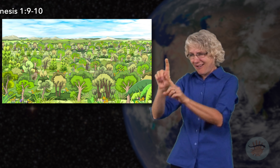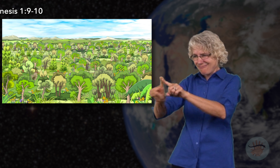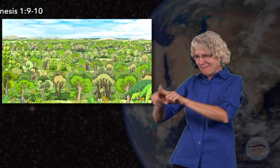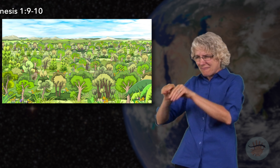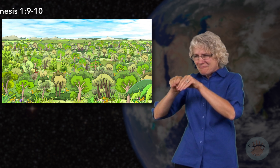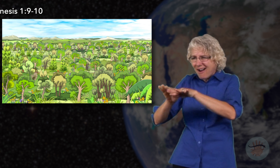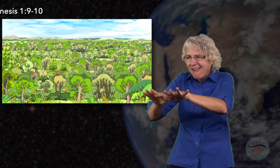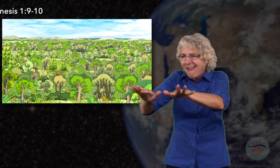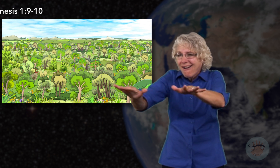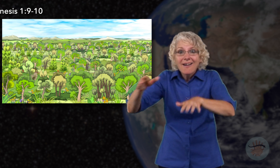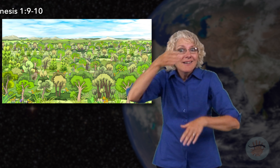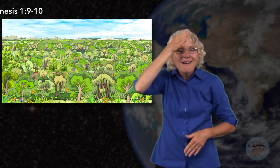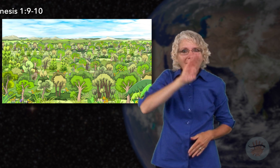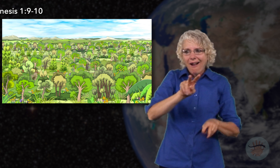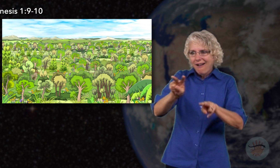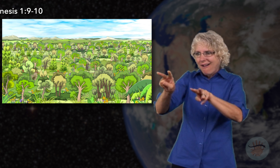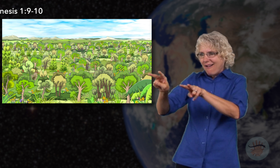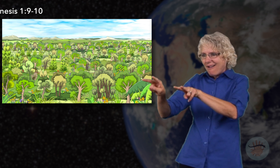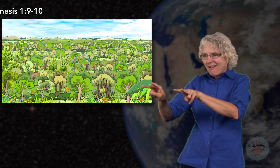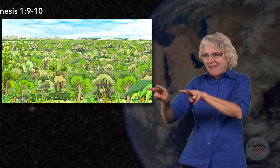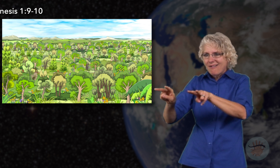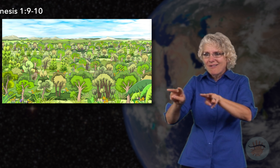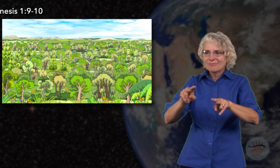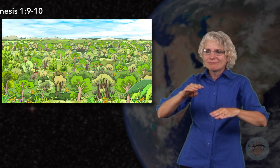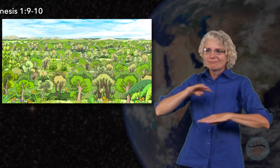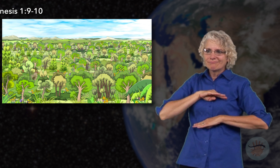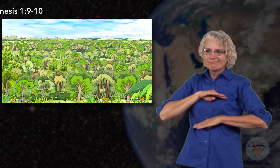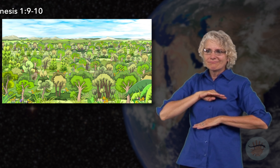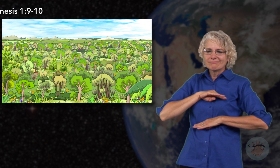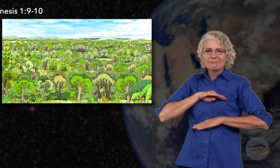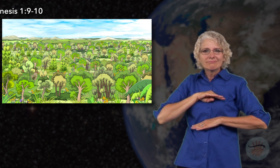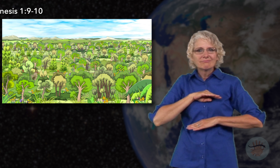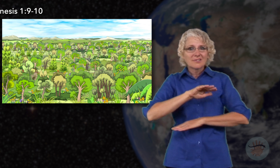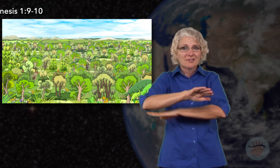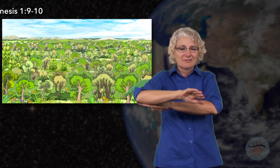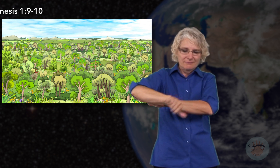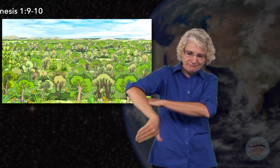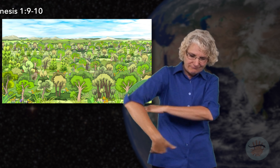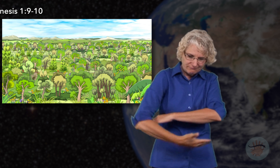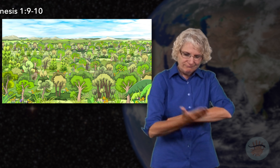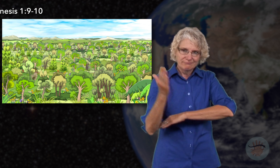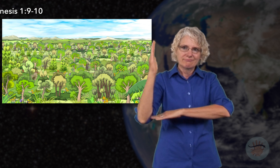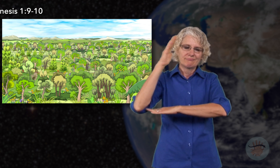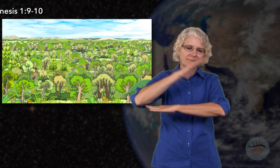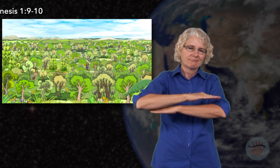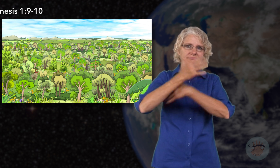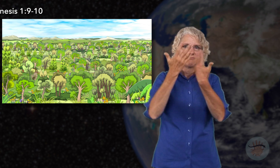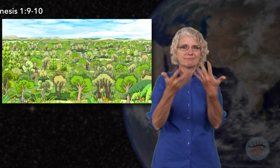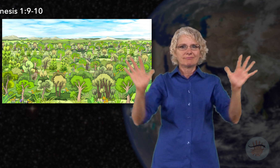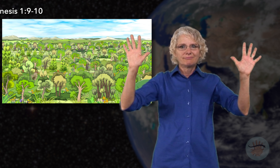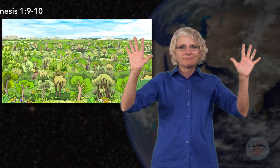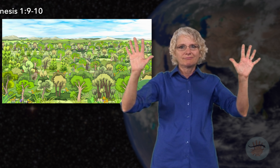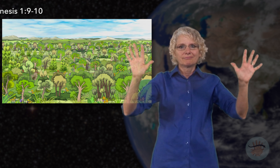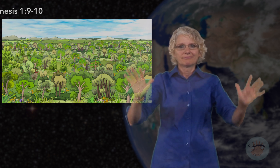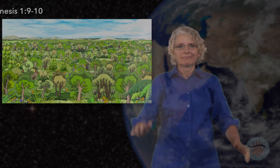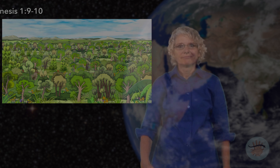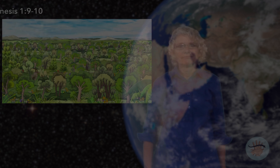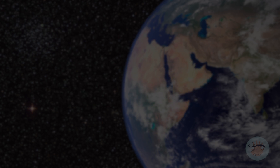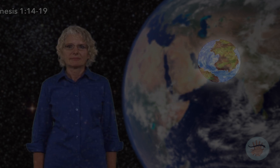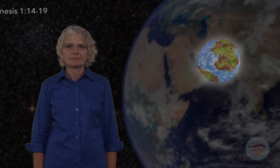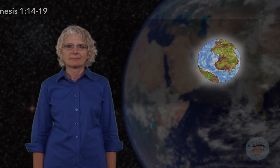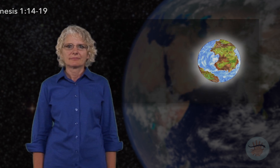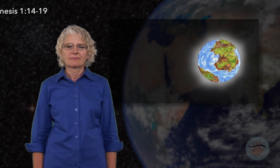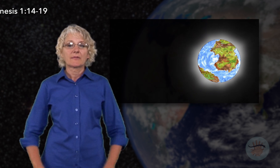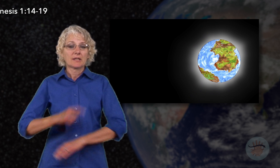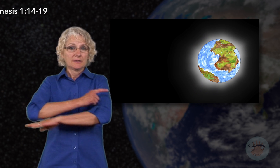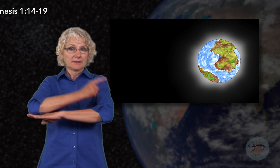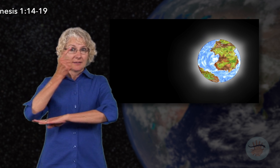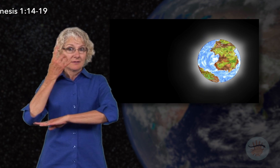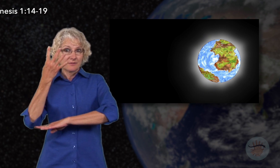And God saw that it was good.